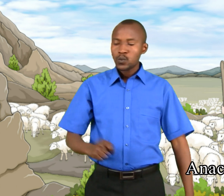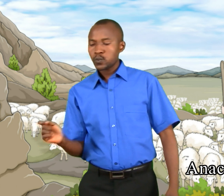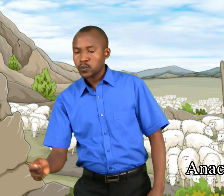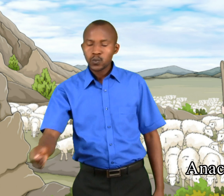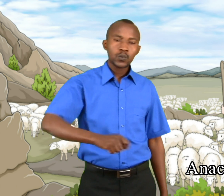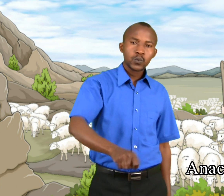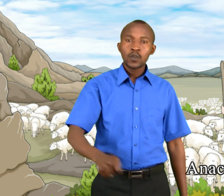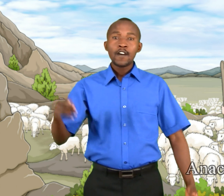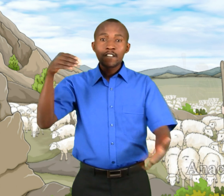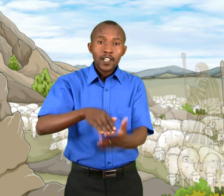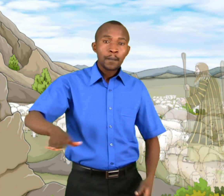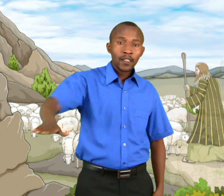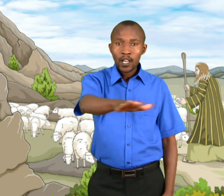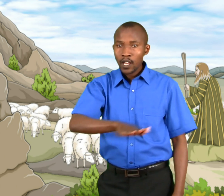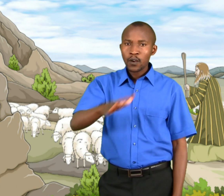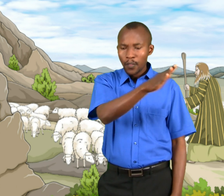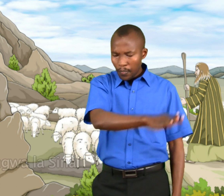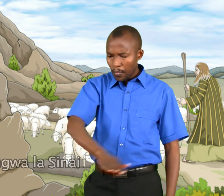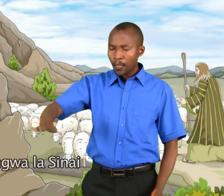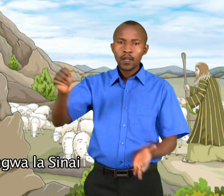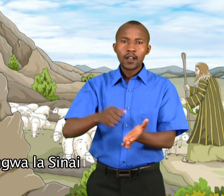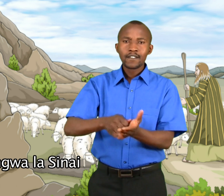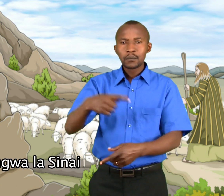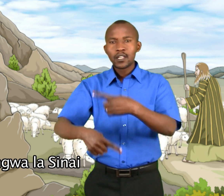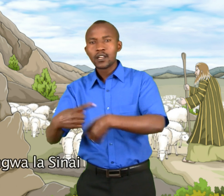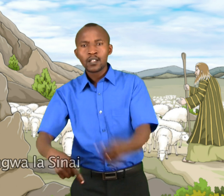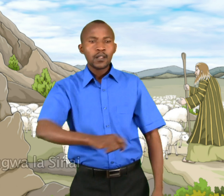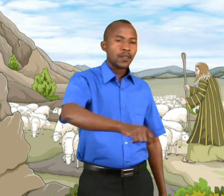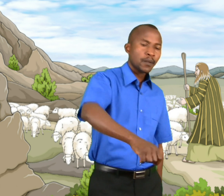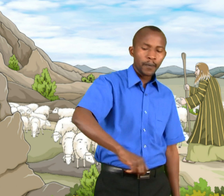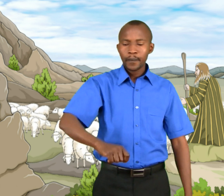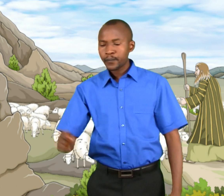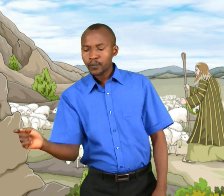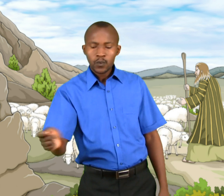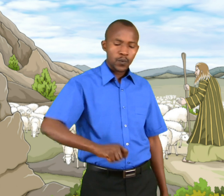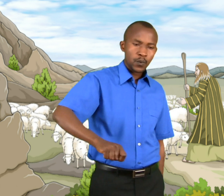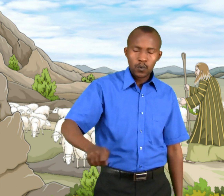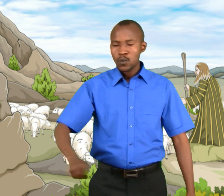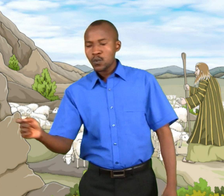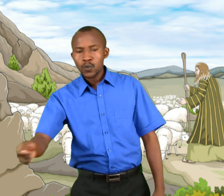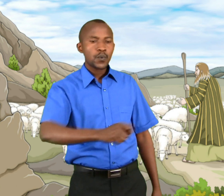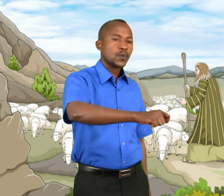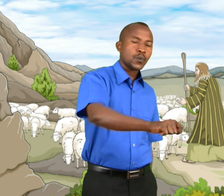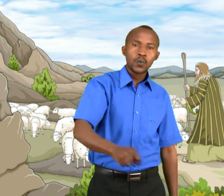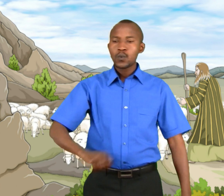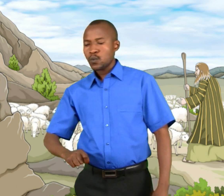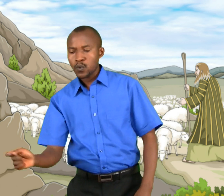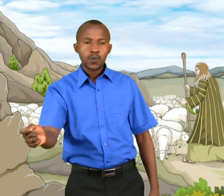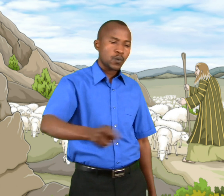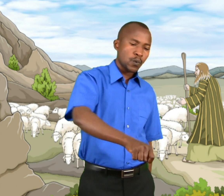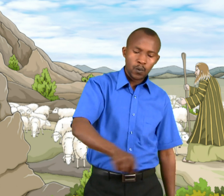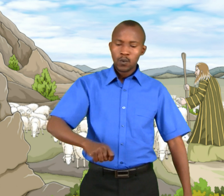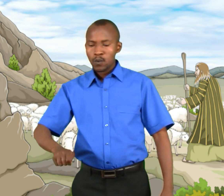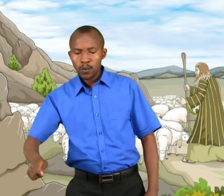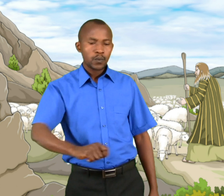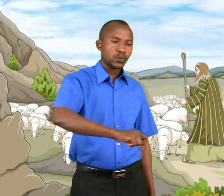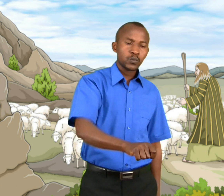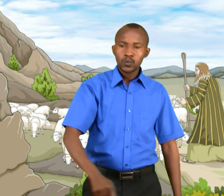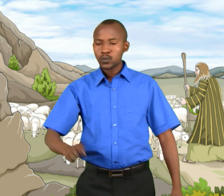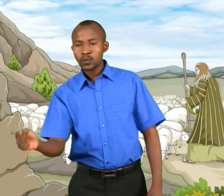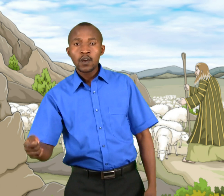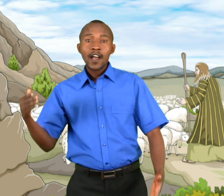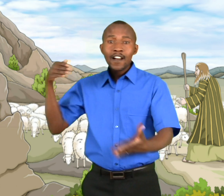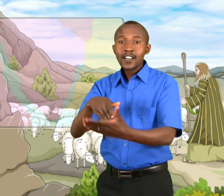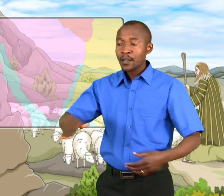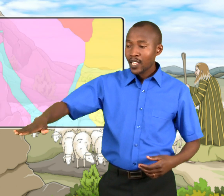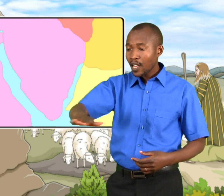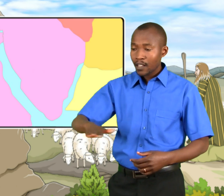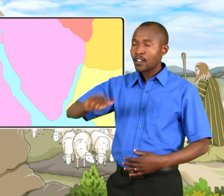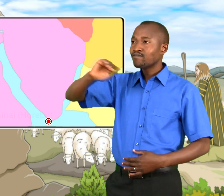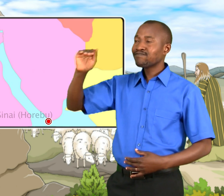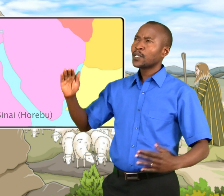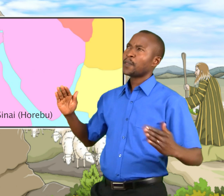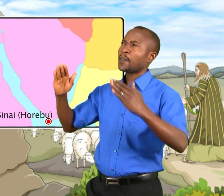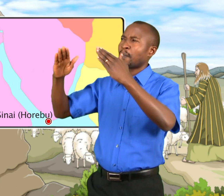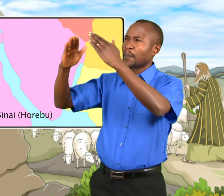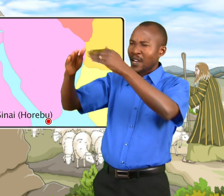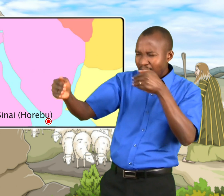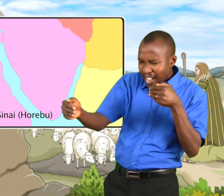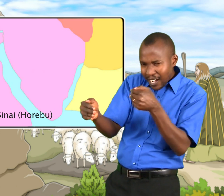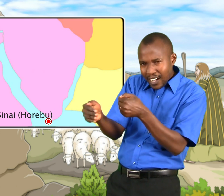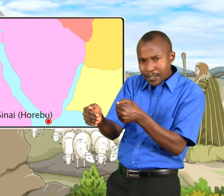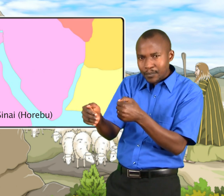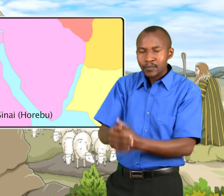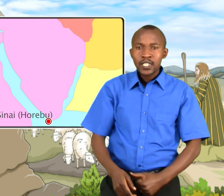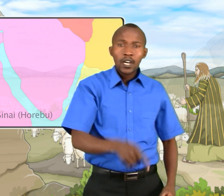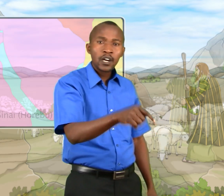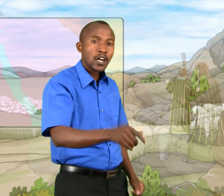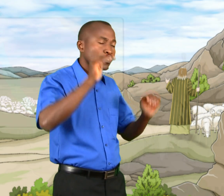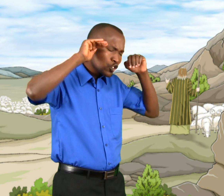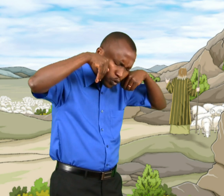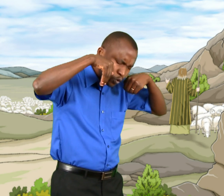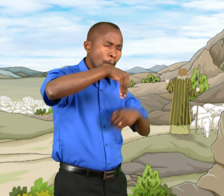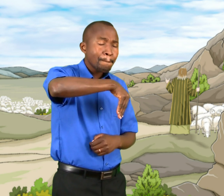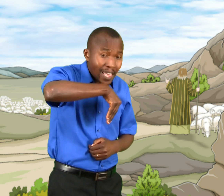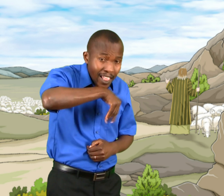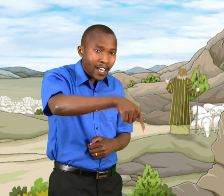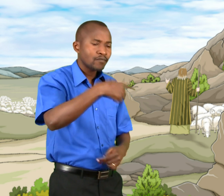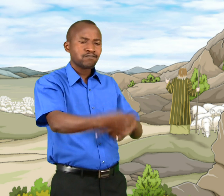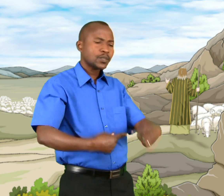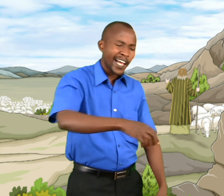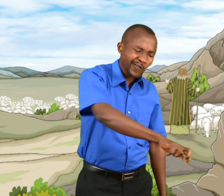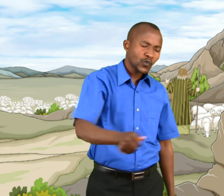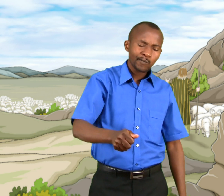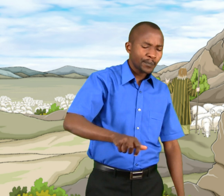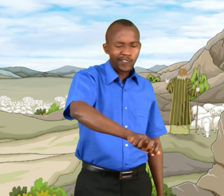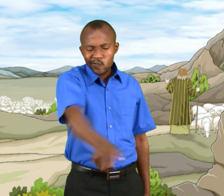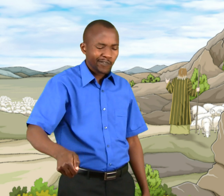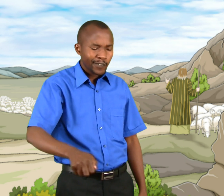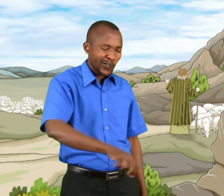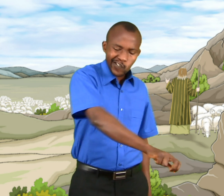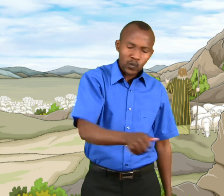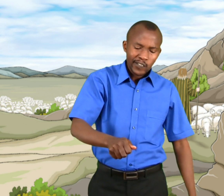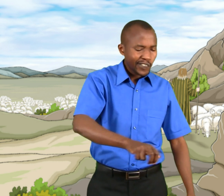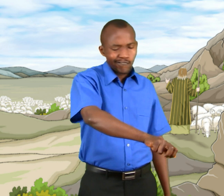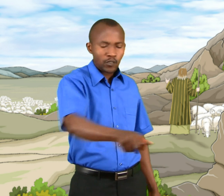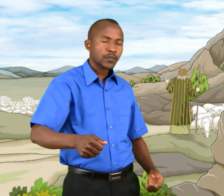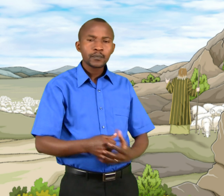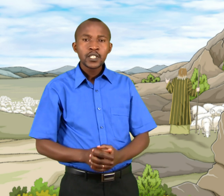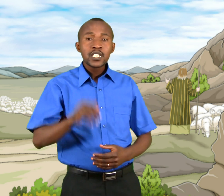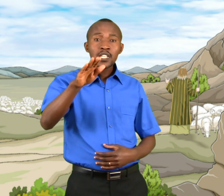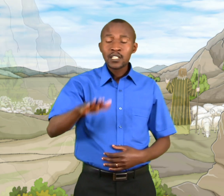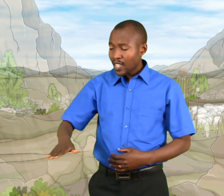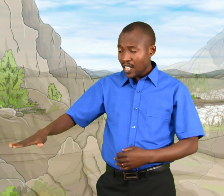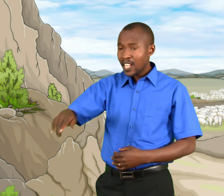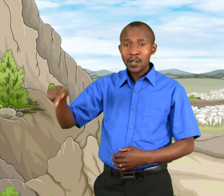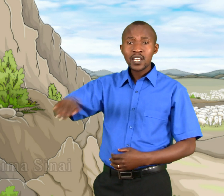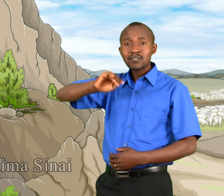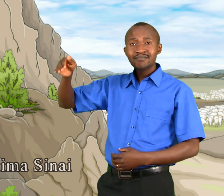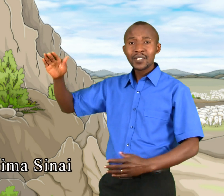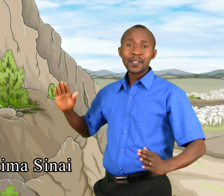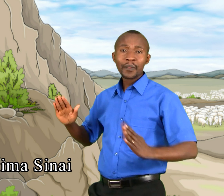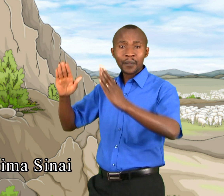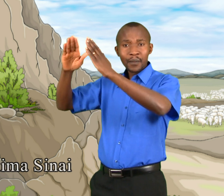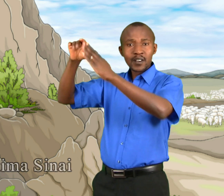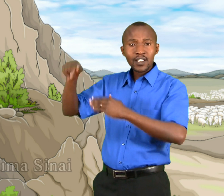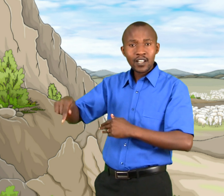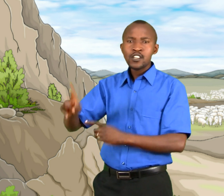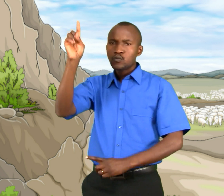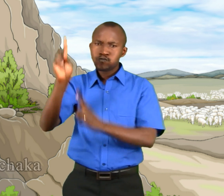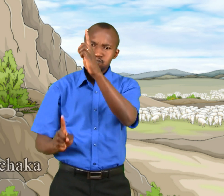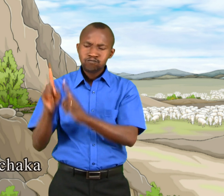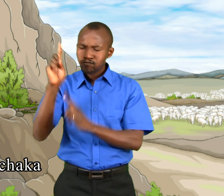He led the flock to the far side of the wilderness and came to Horeb, the mountain of God.